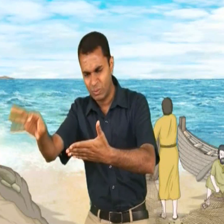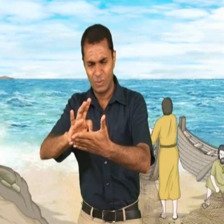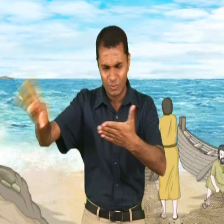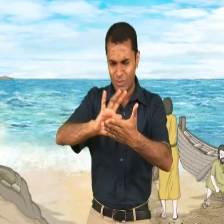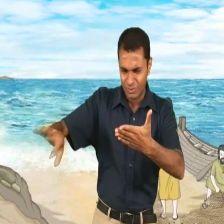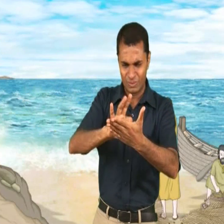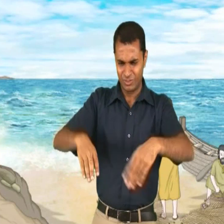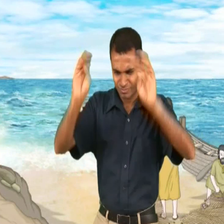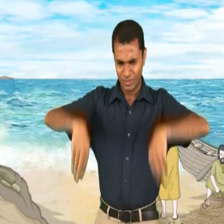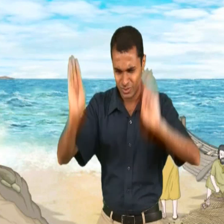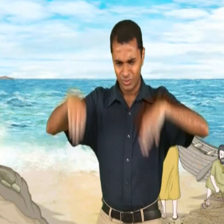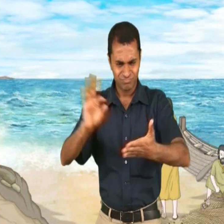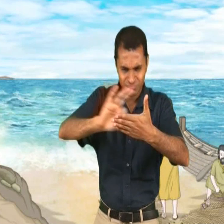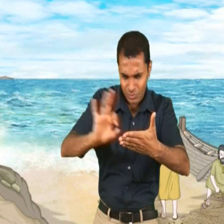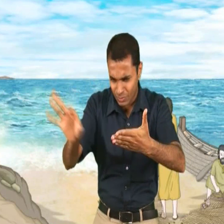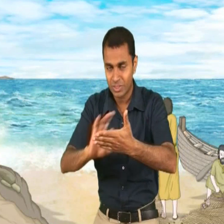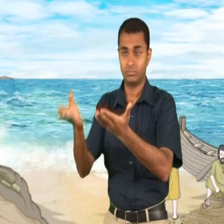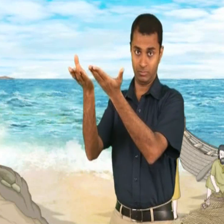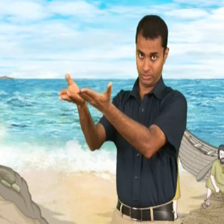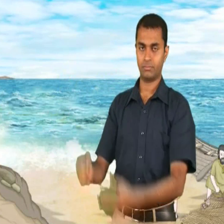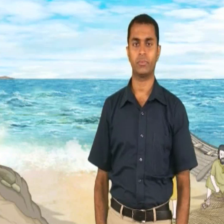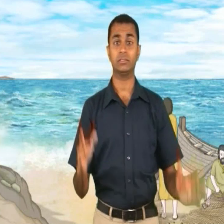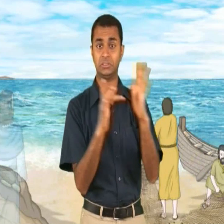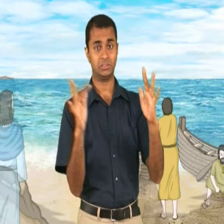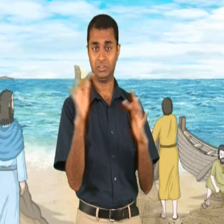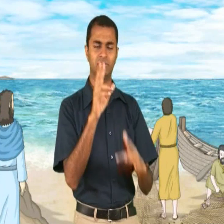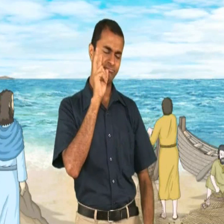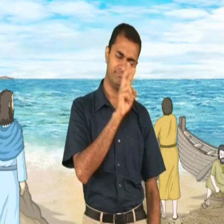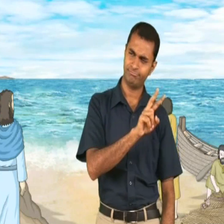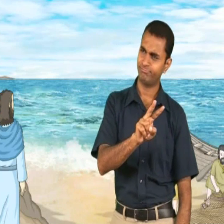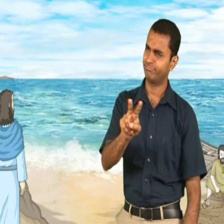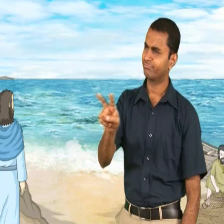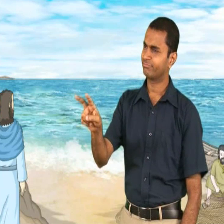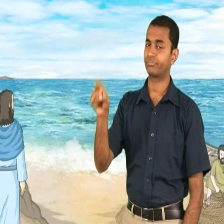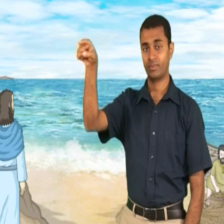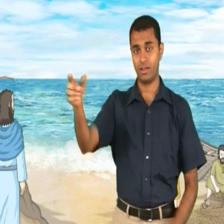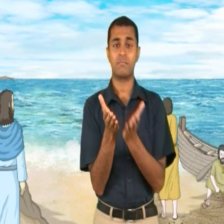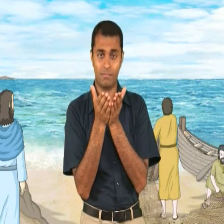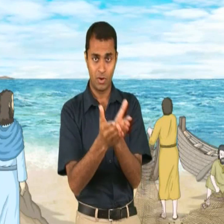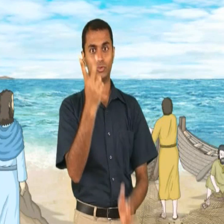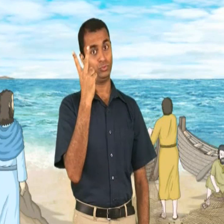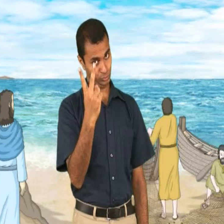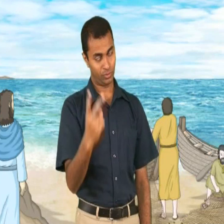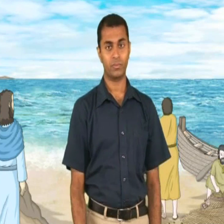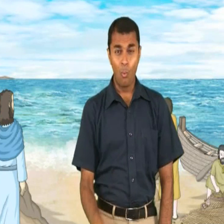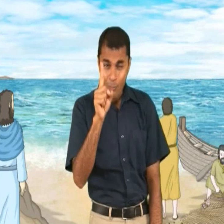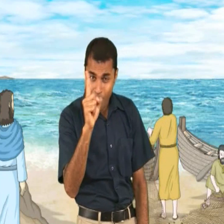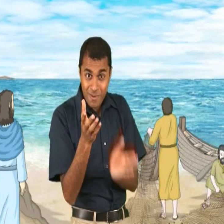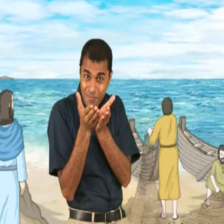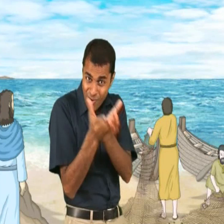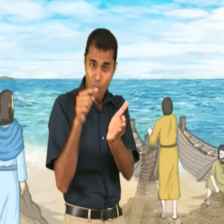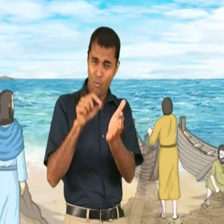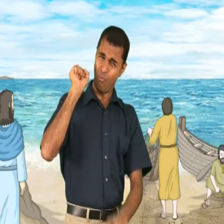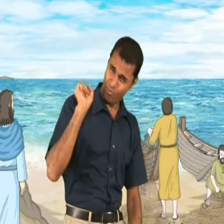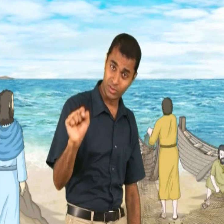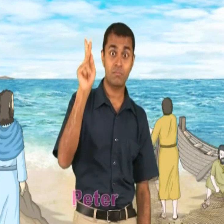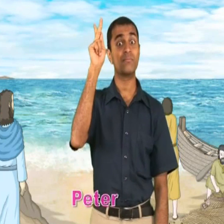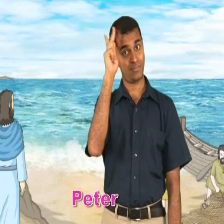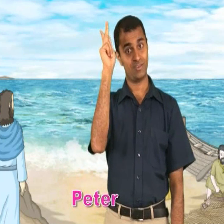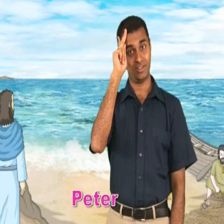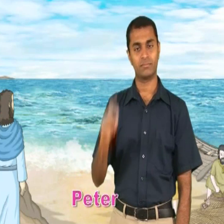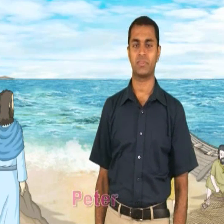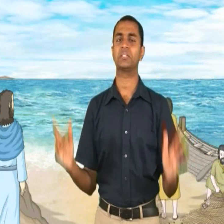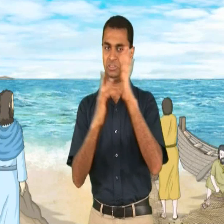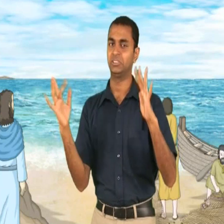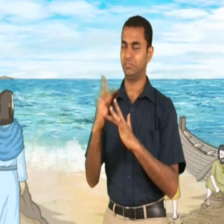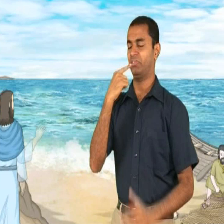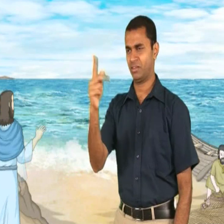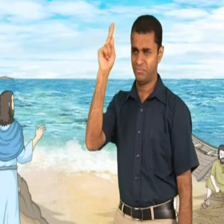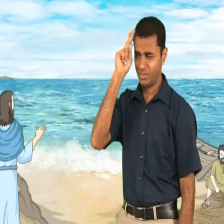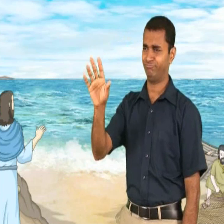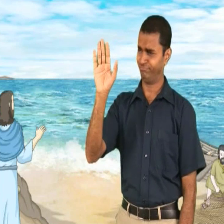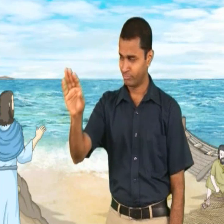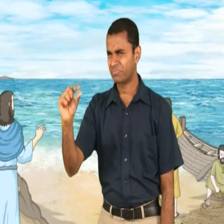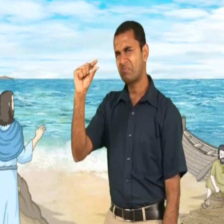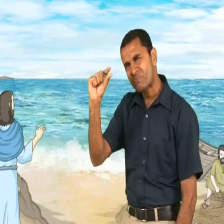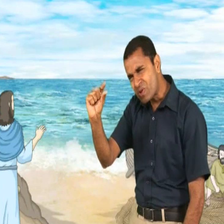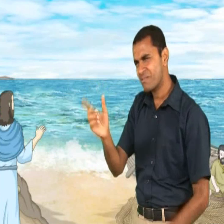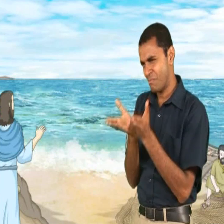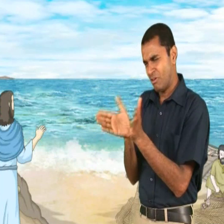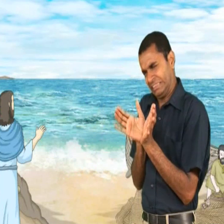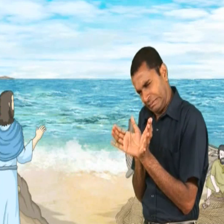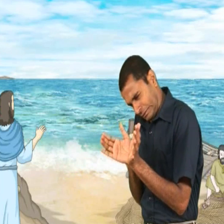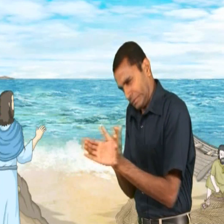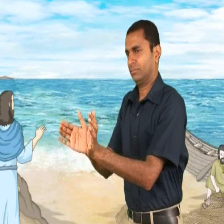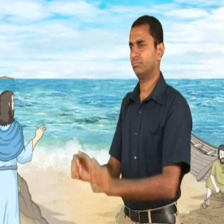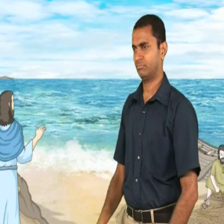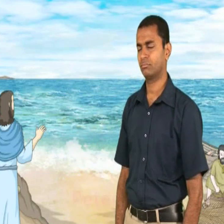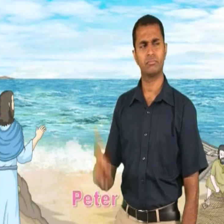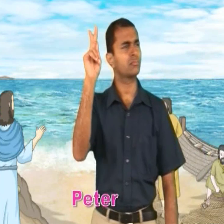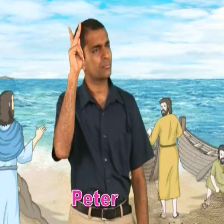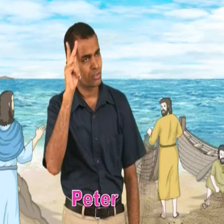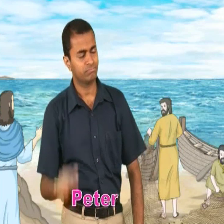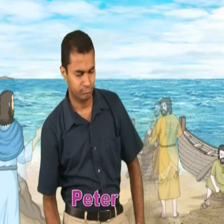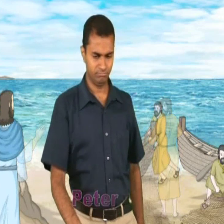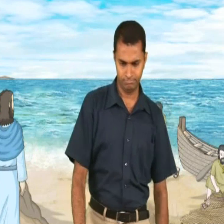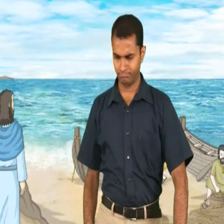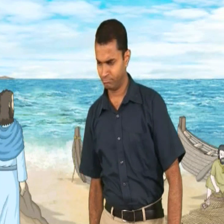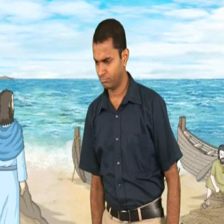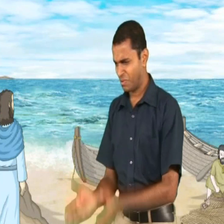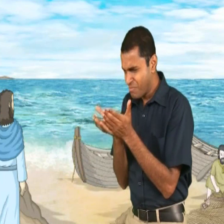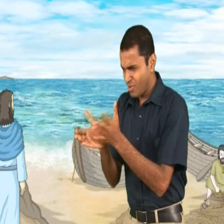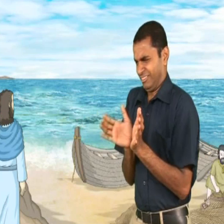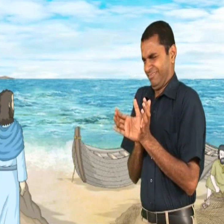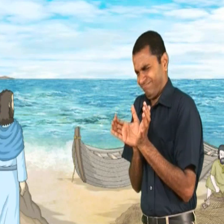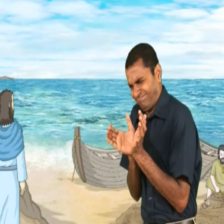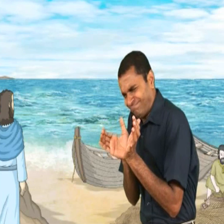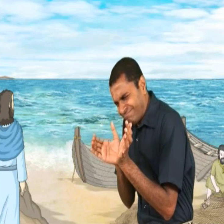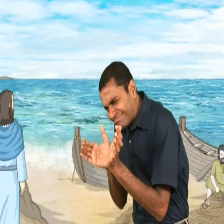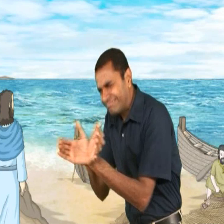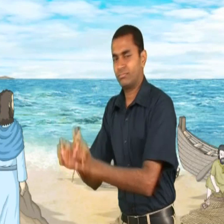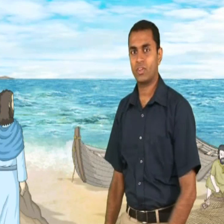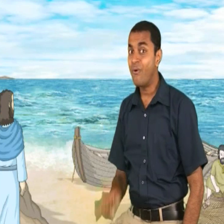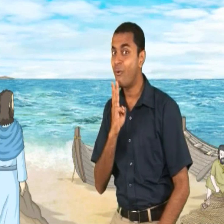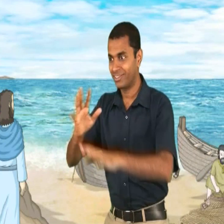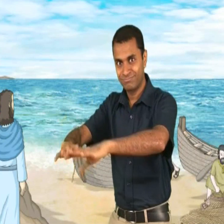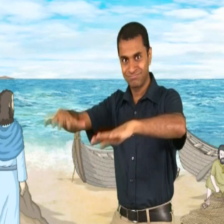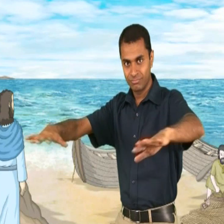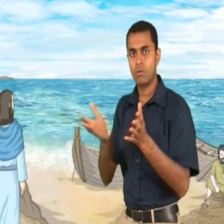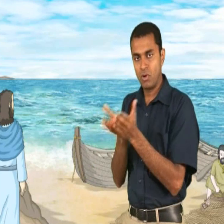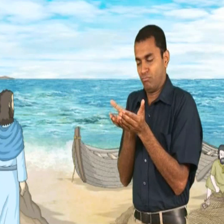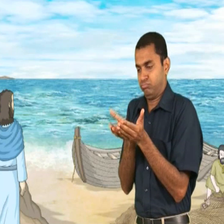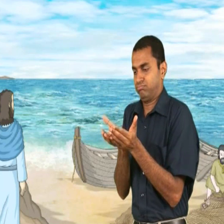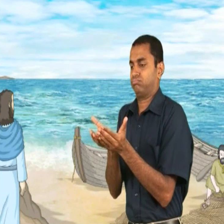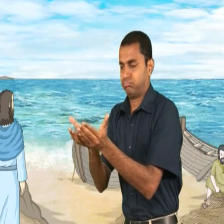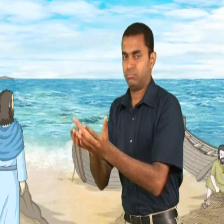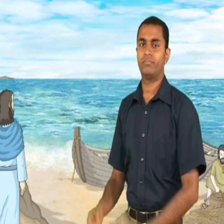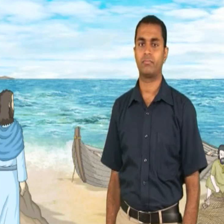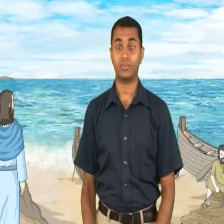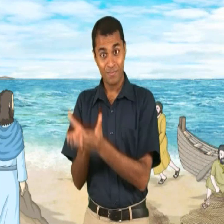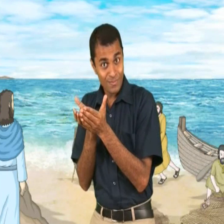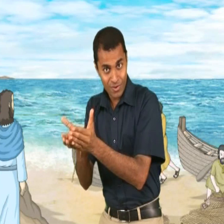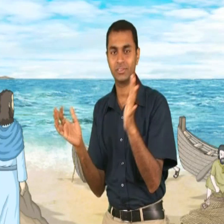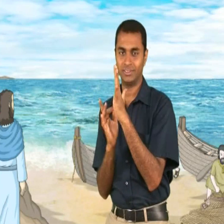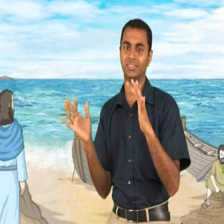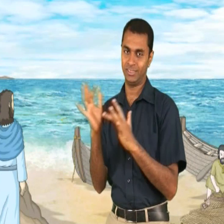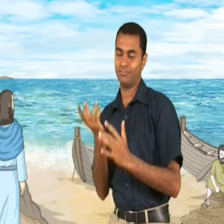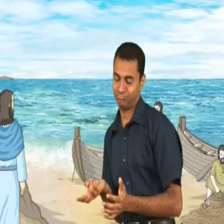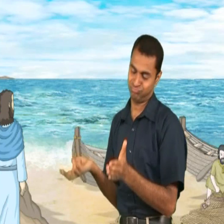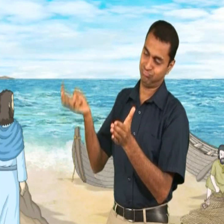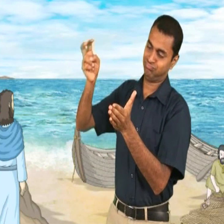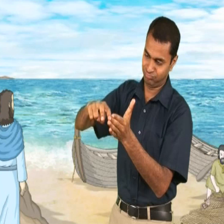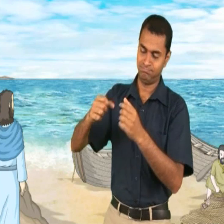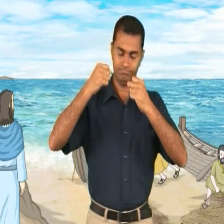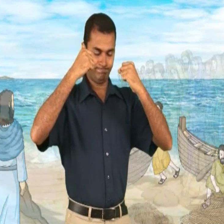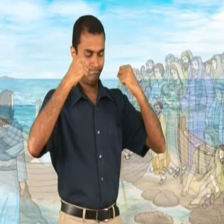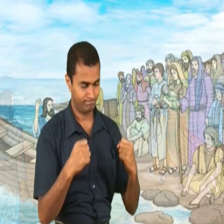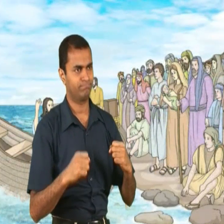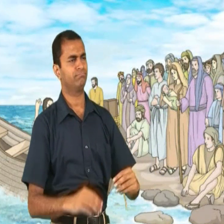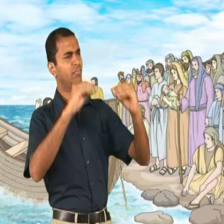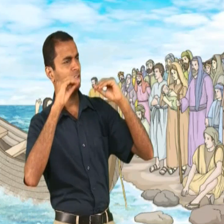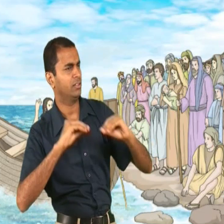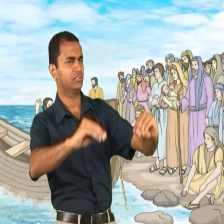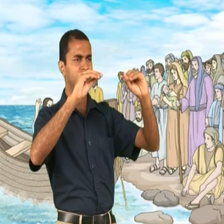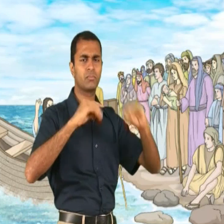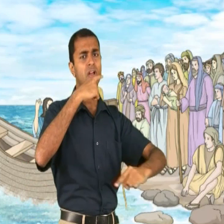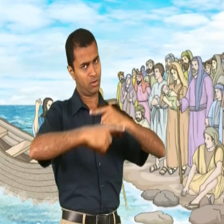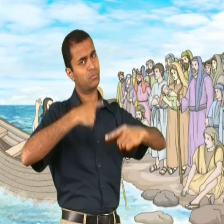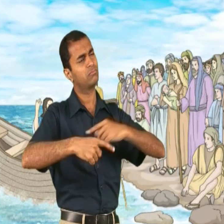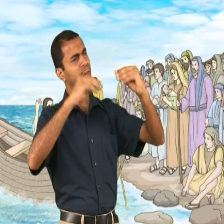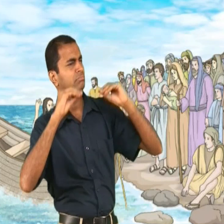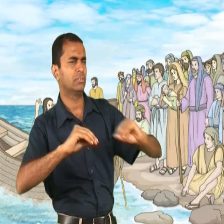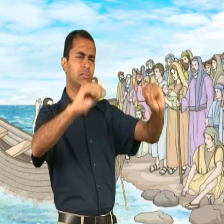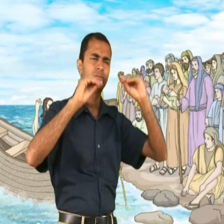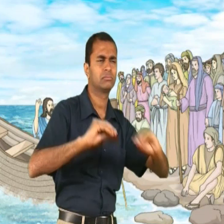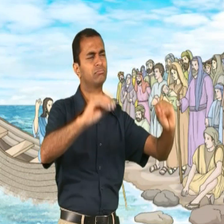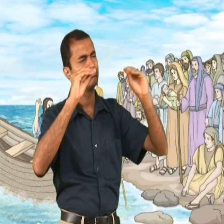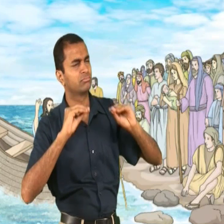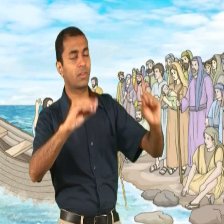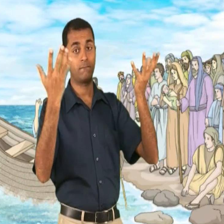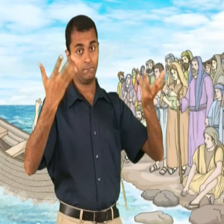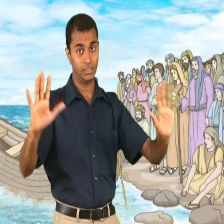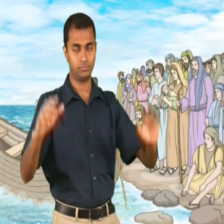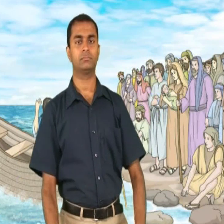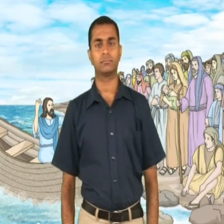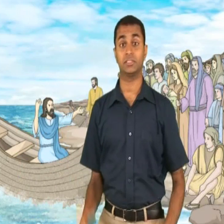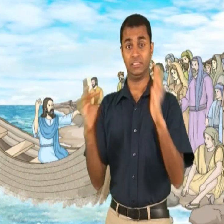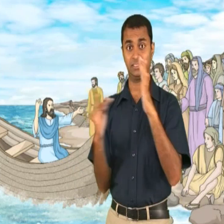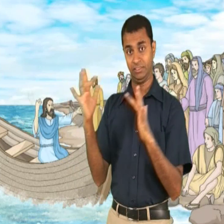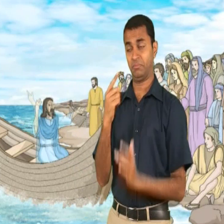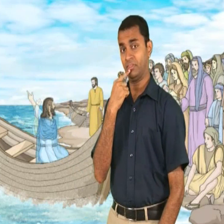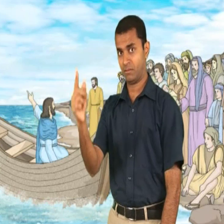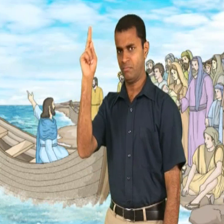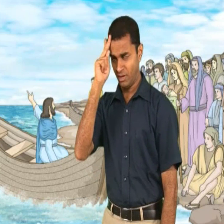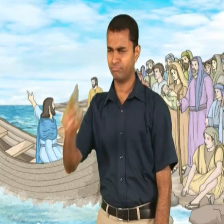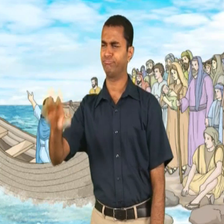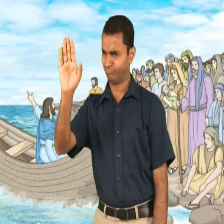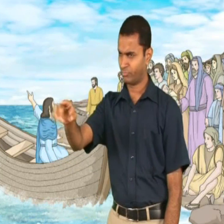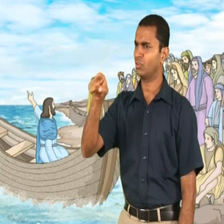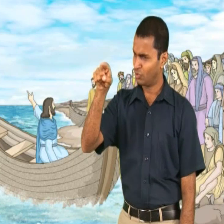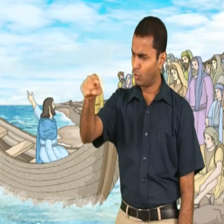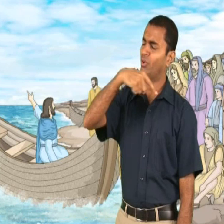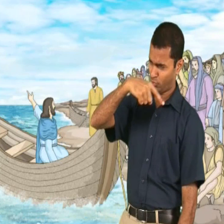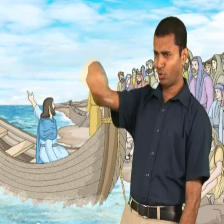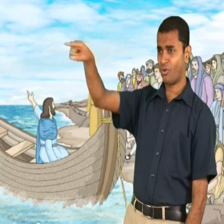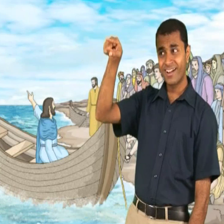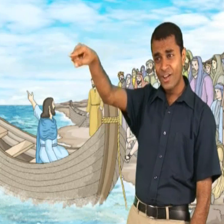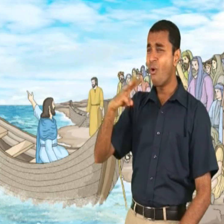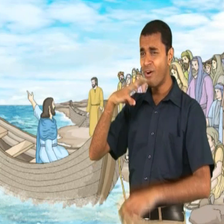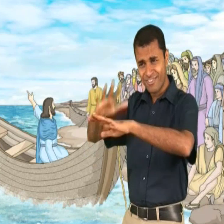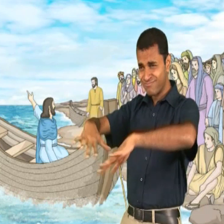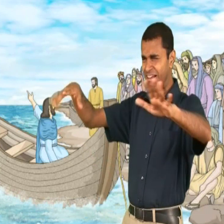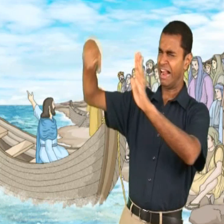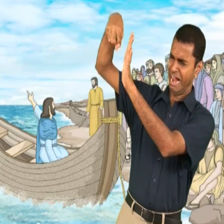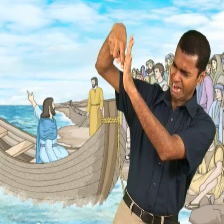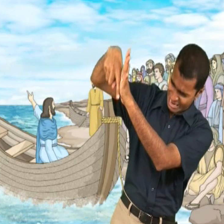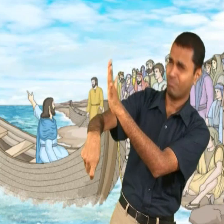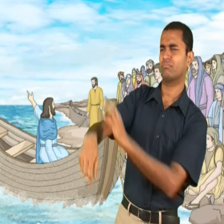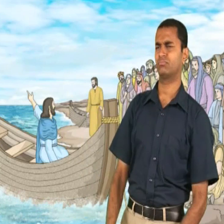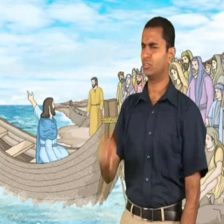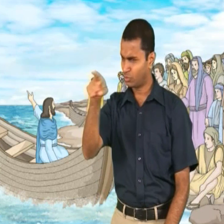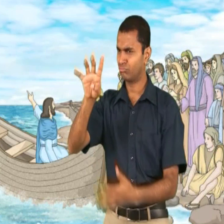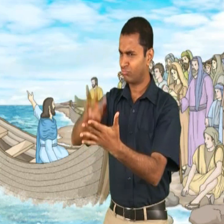Jesus got into the boat belonging to Simon and asked him to put out a little from shore. And sitting down, He taught the people from the boat.